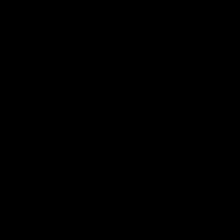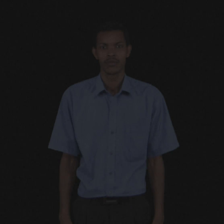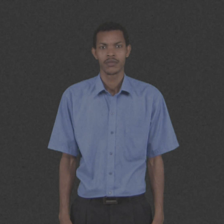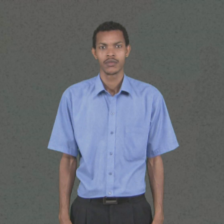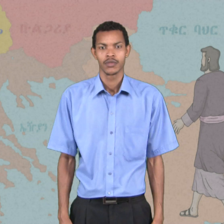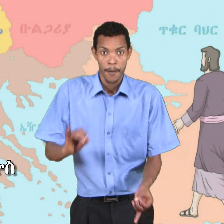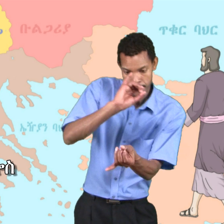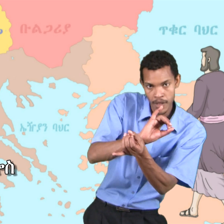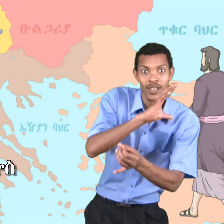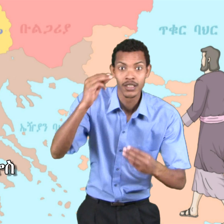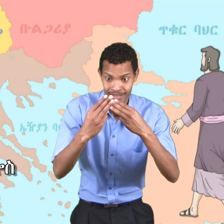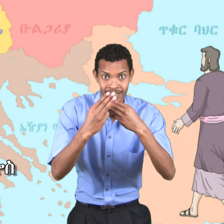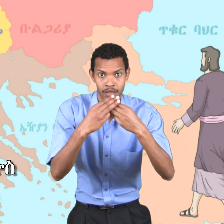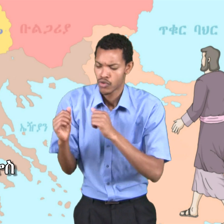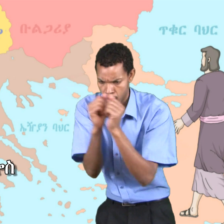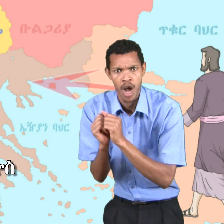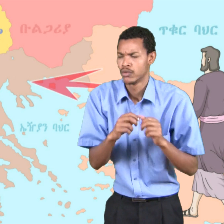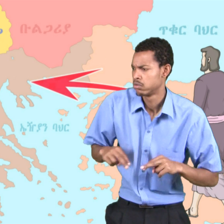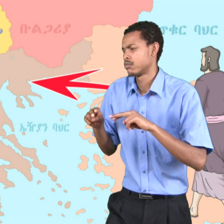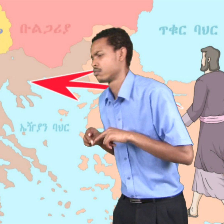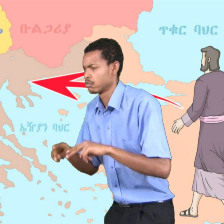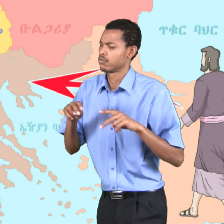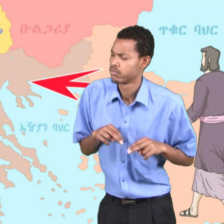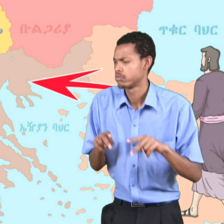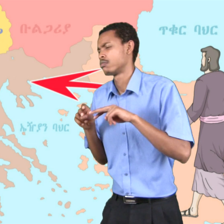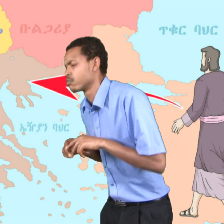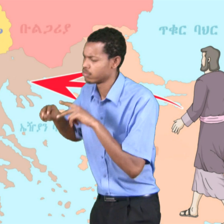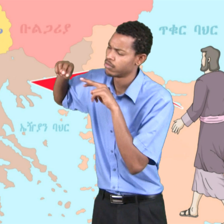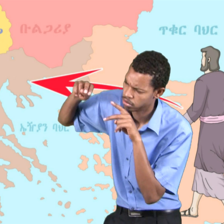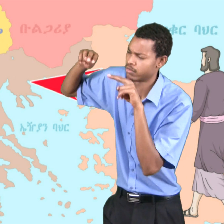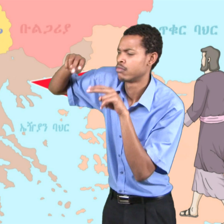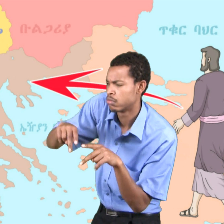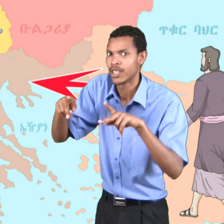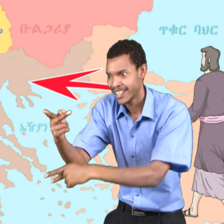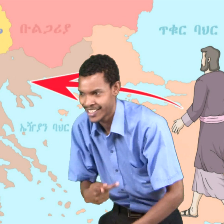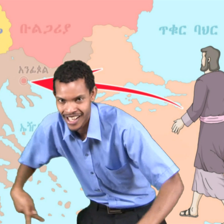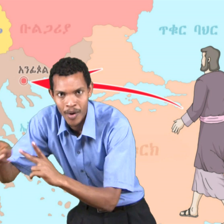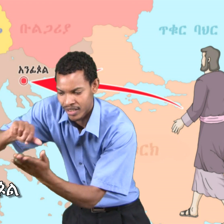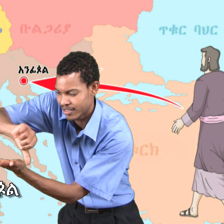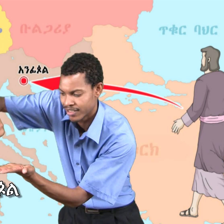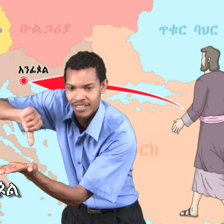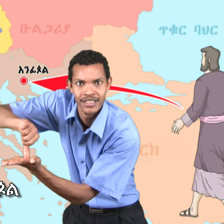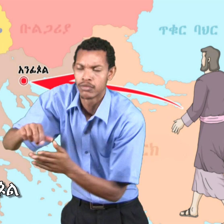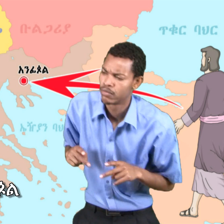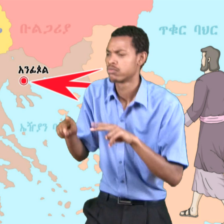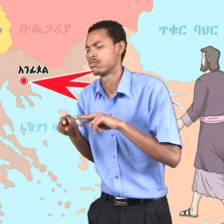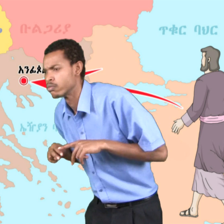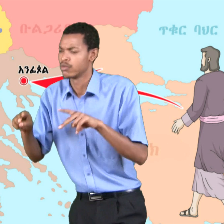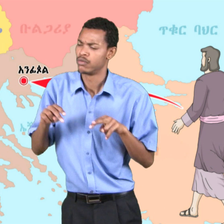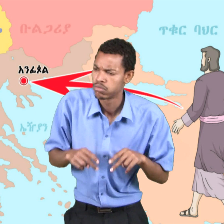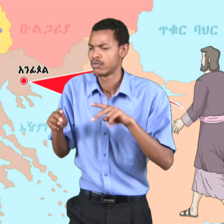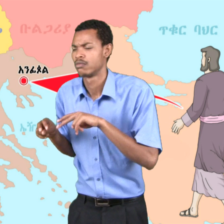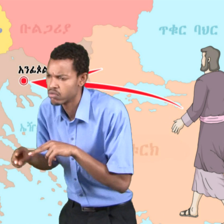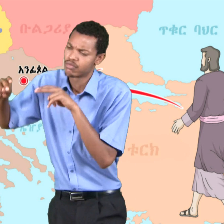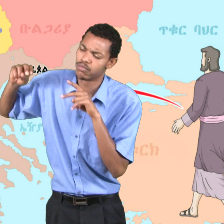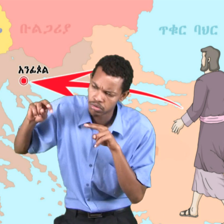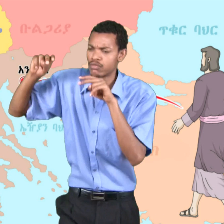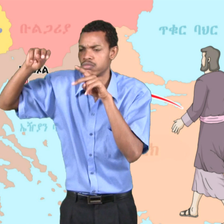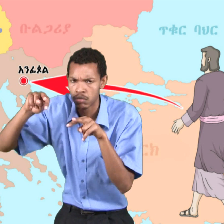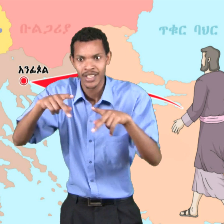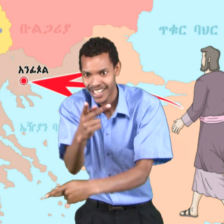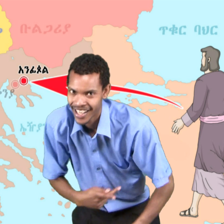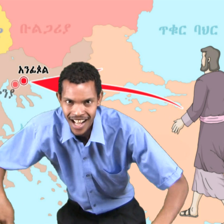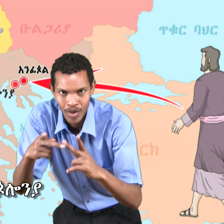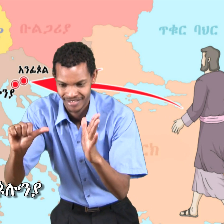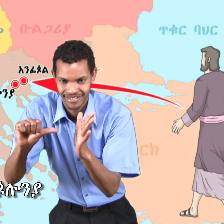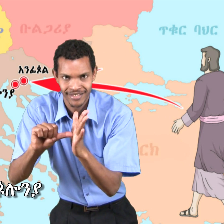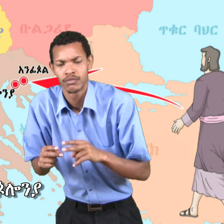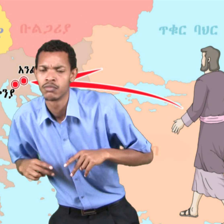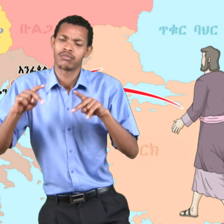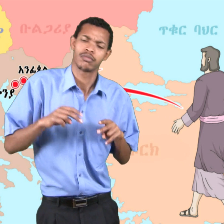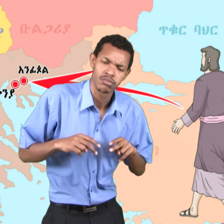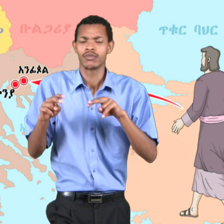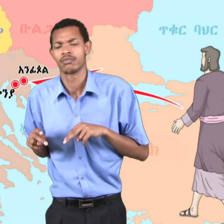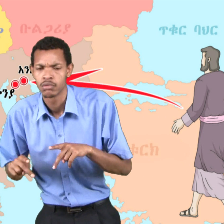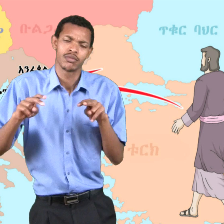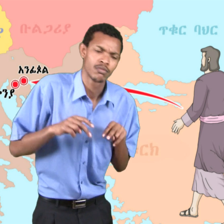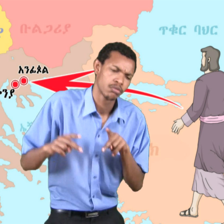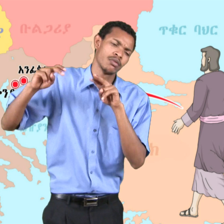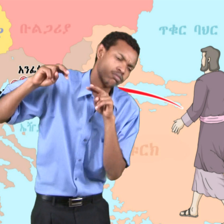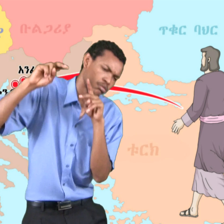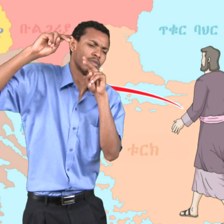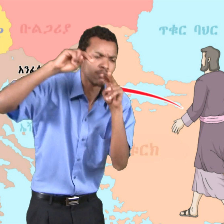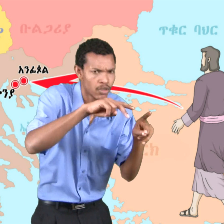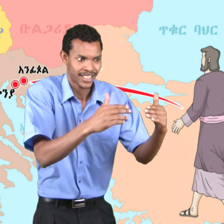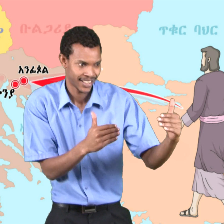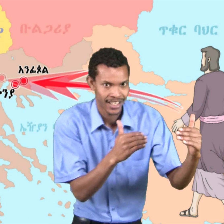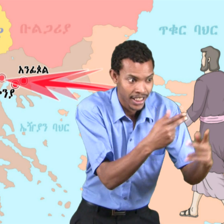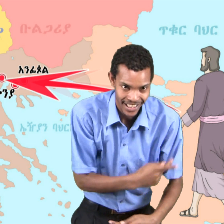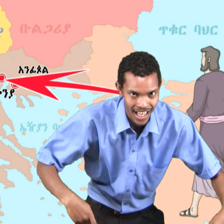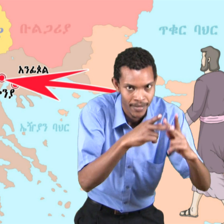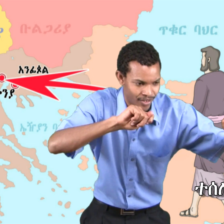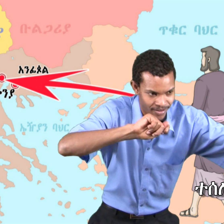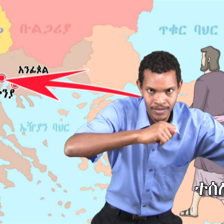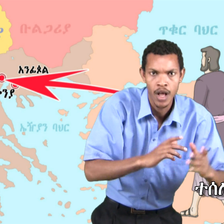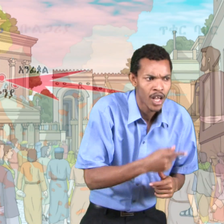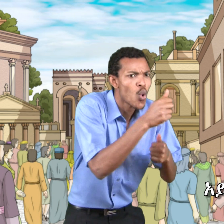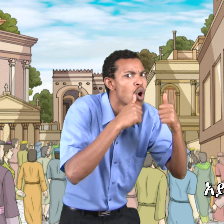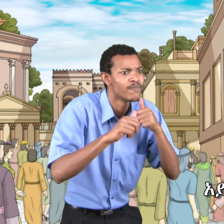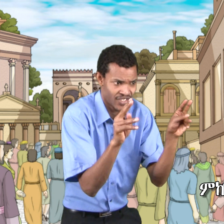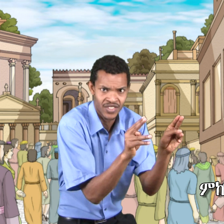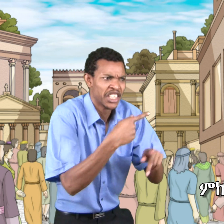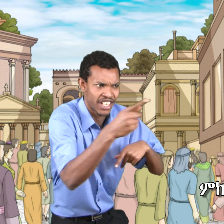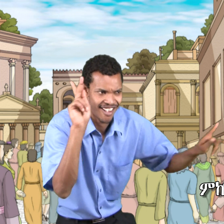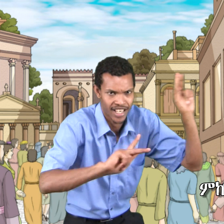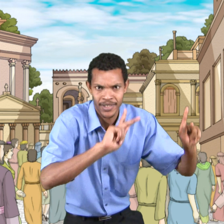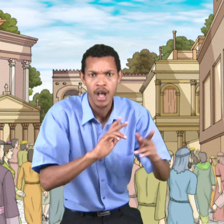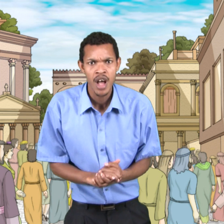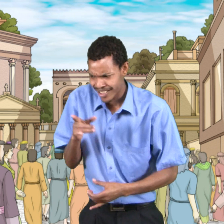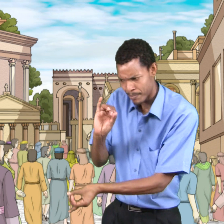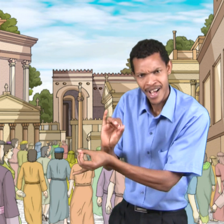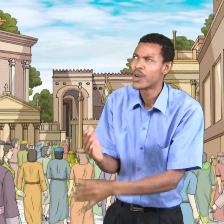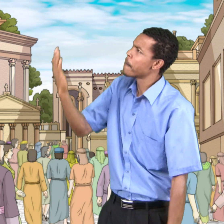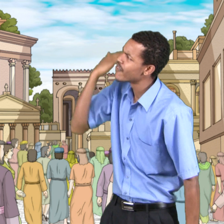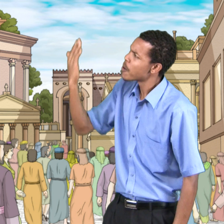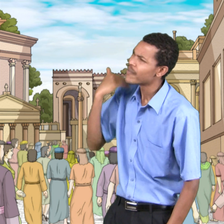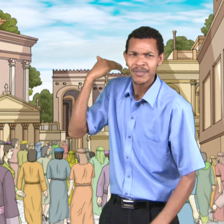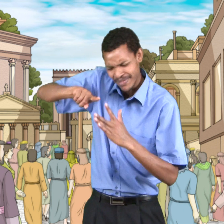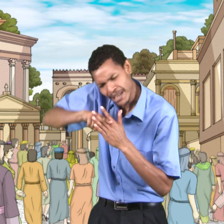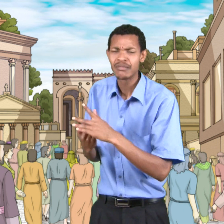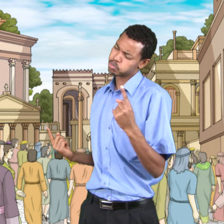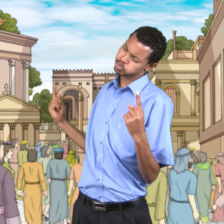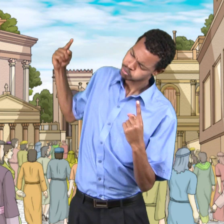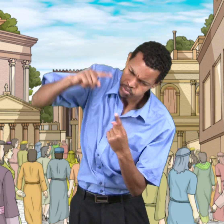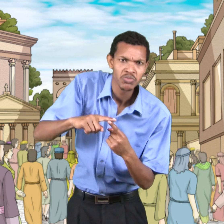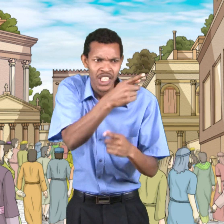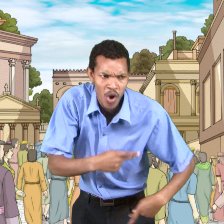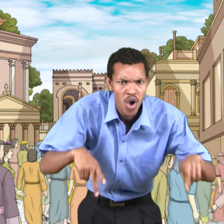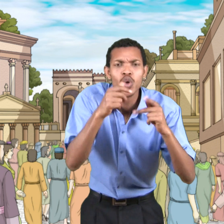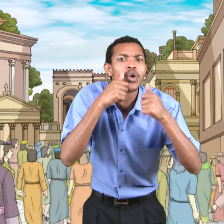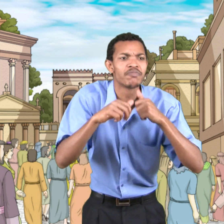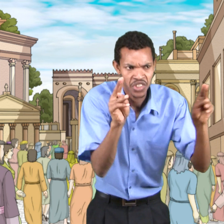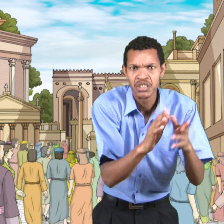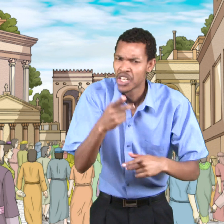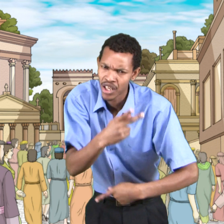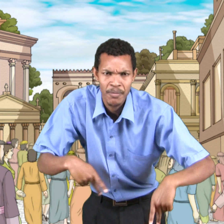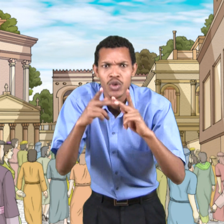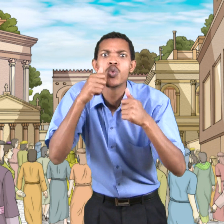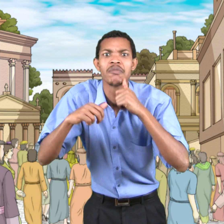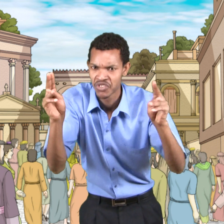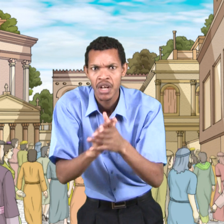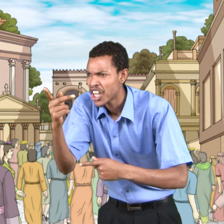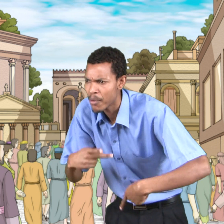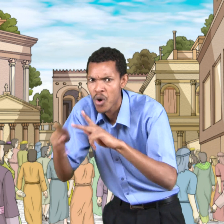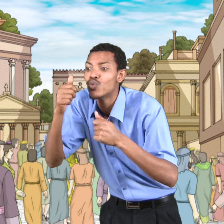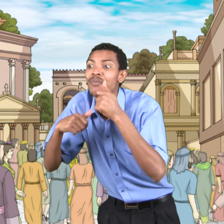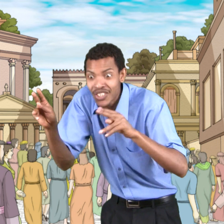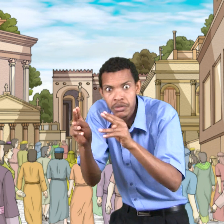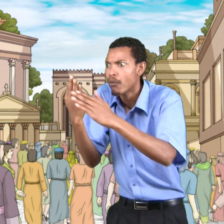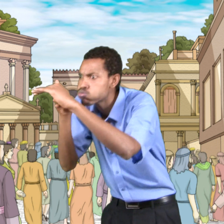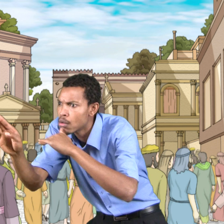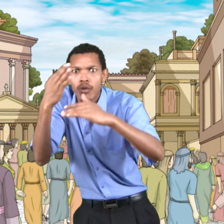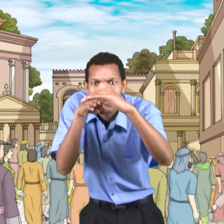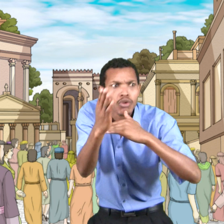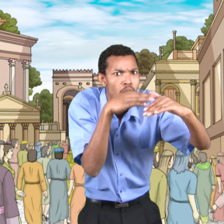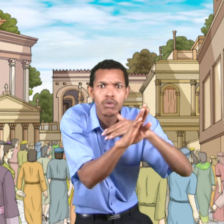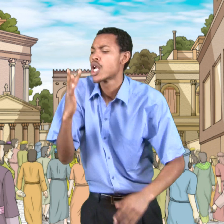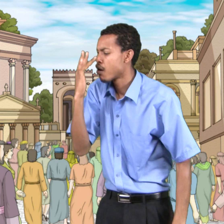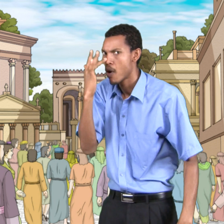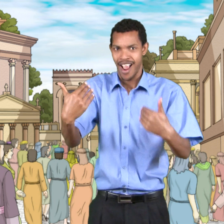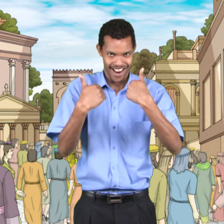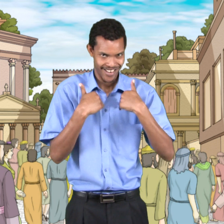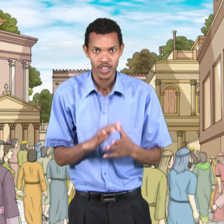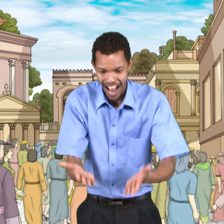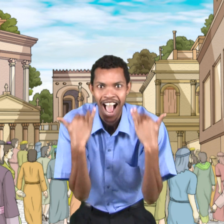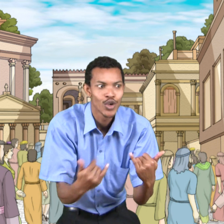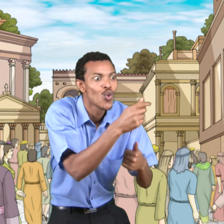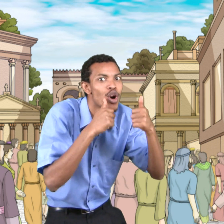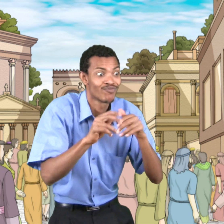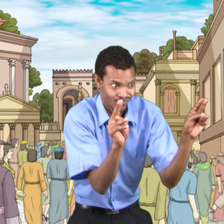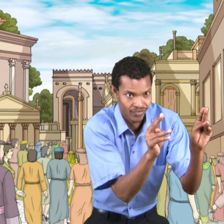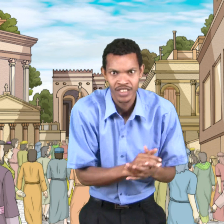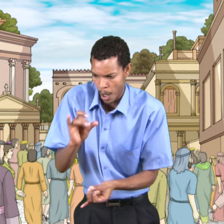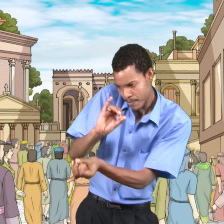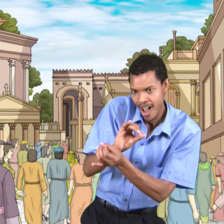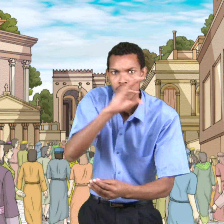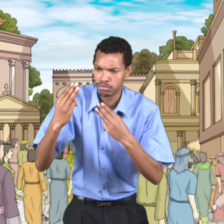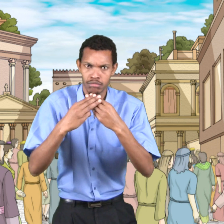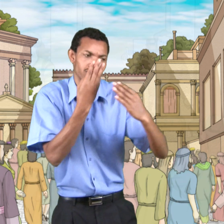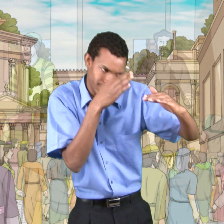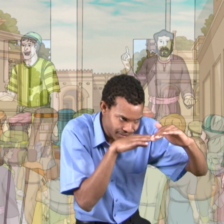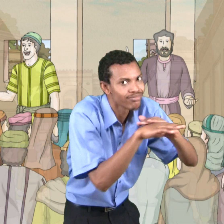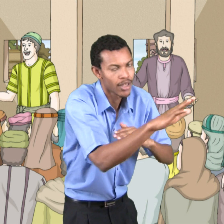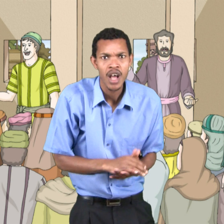When they had passed through Amphipolis and Apollonia, they came to Thessalonica, where there was a Jewish synagogue.